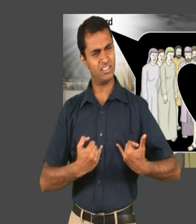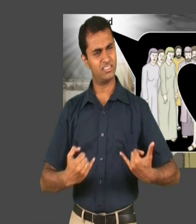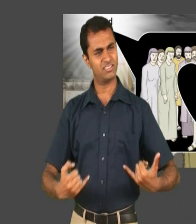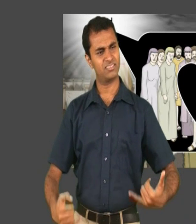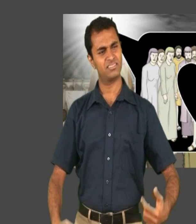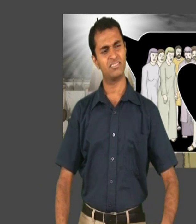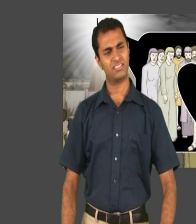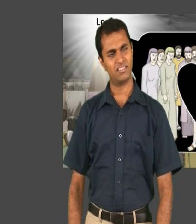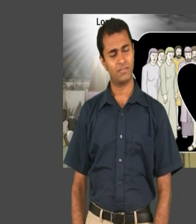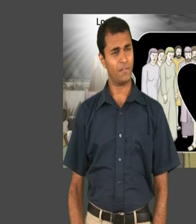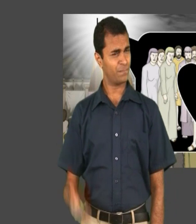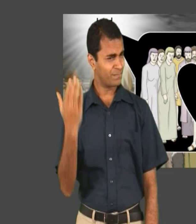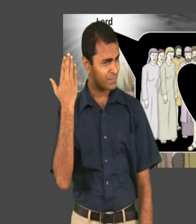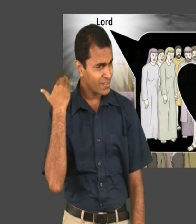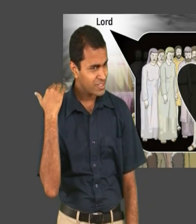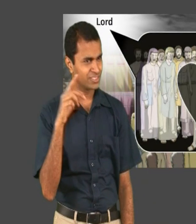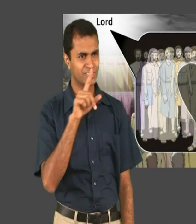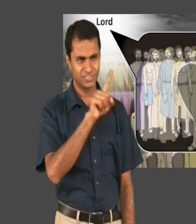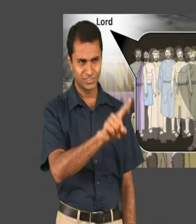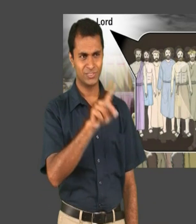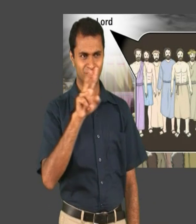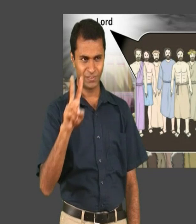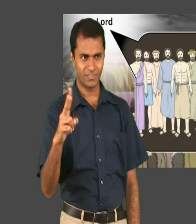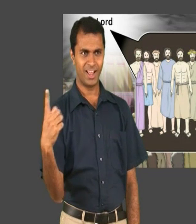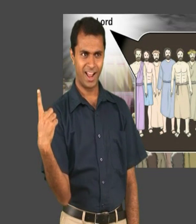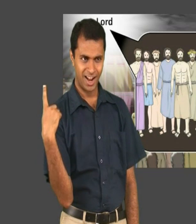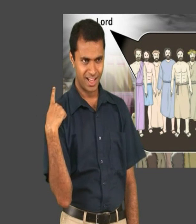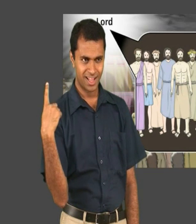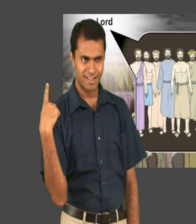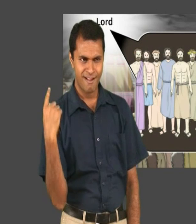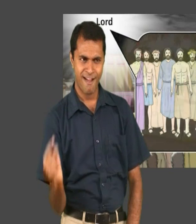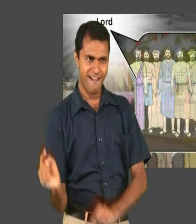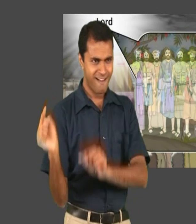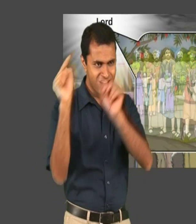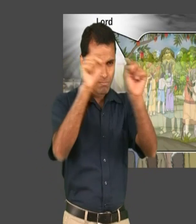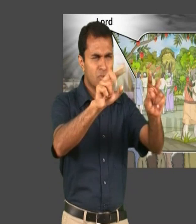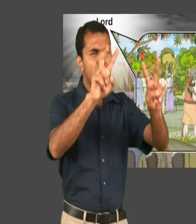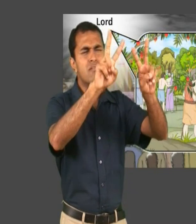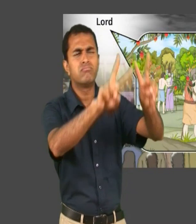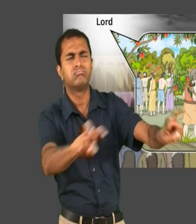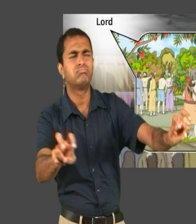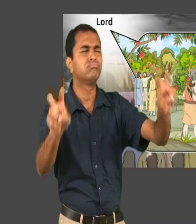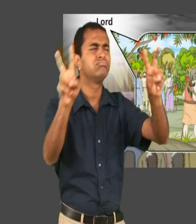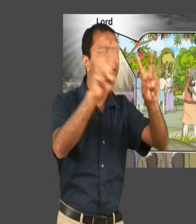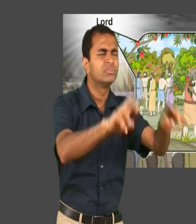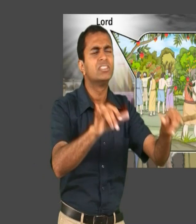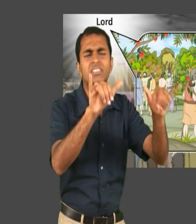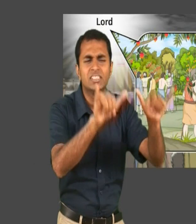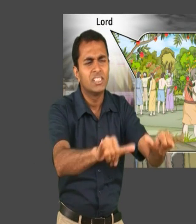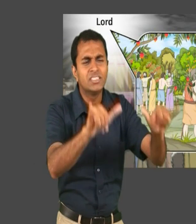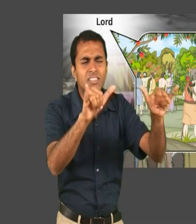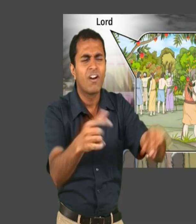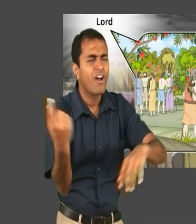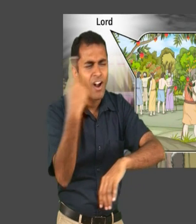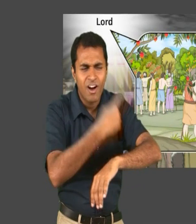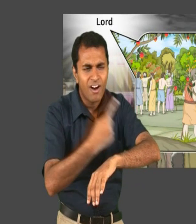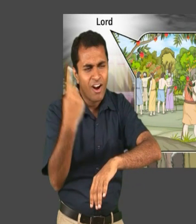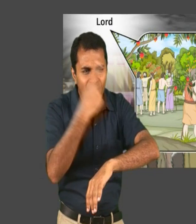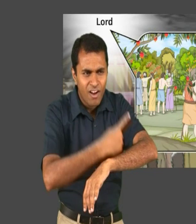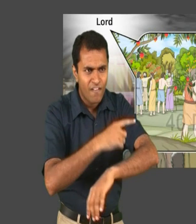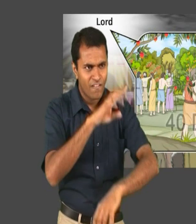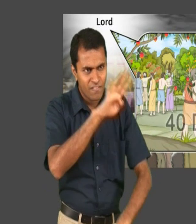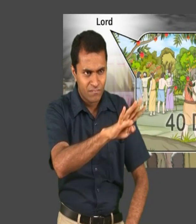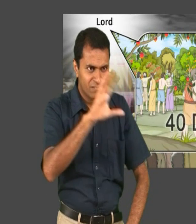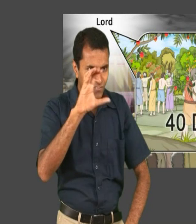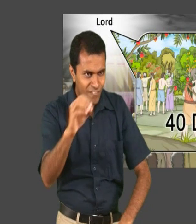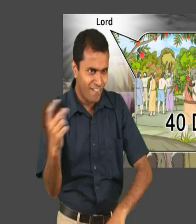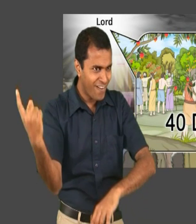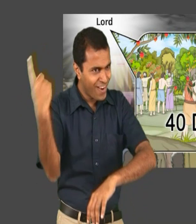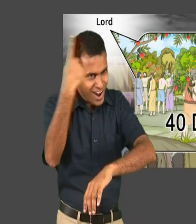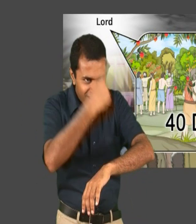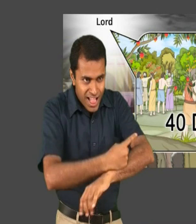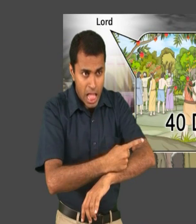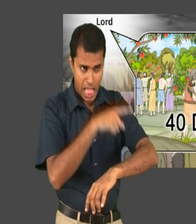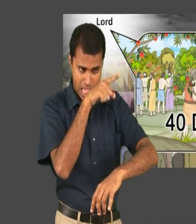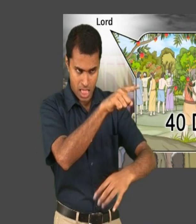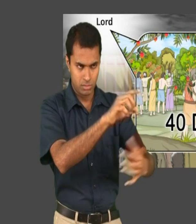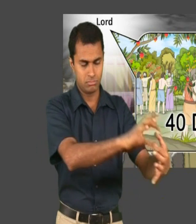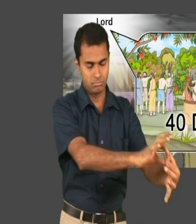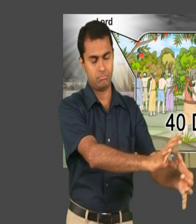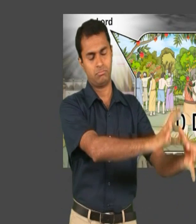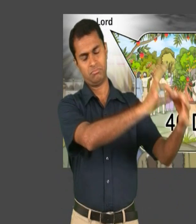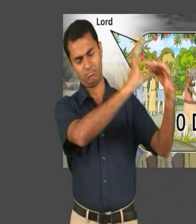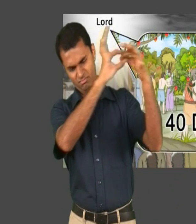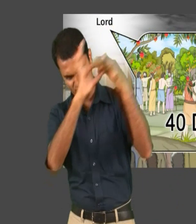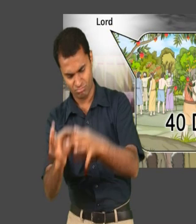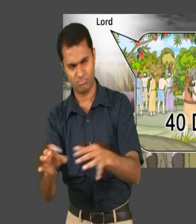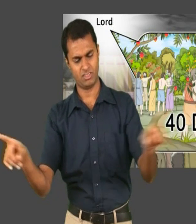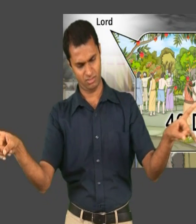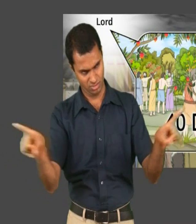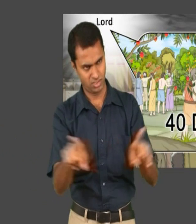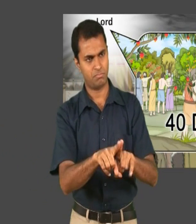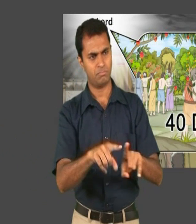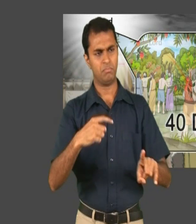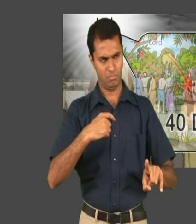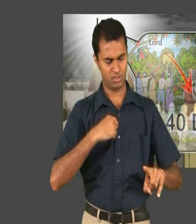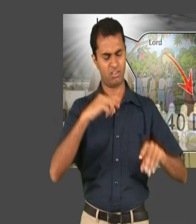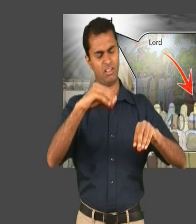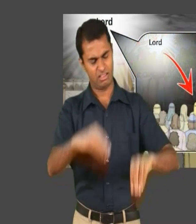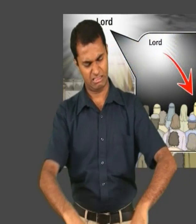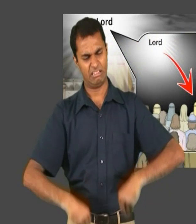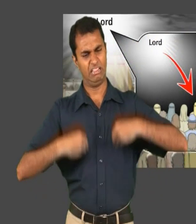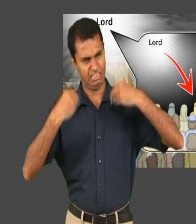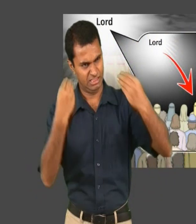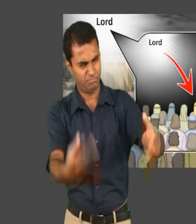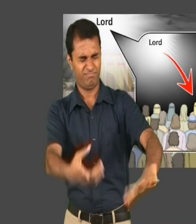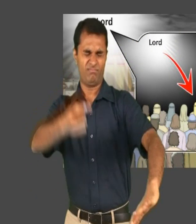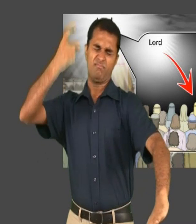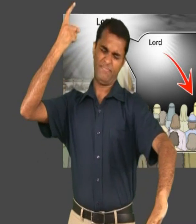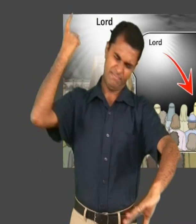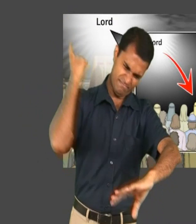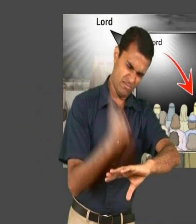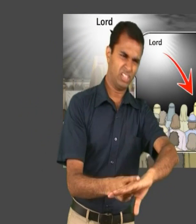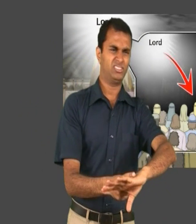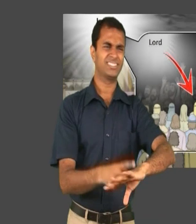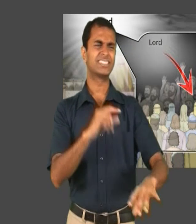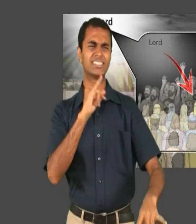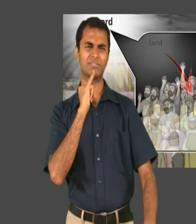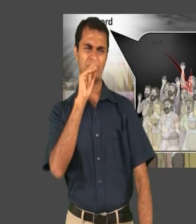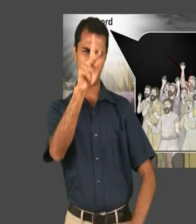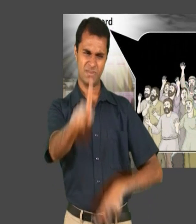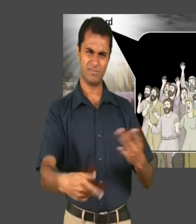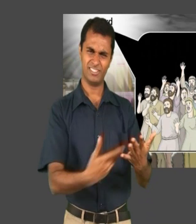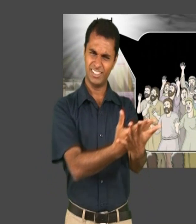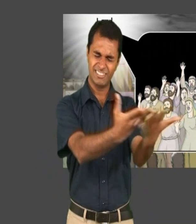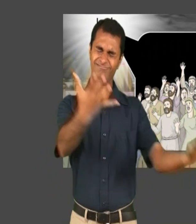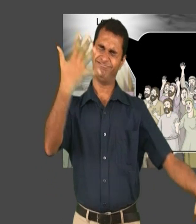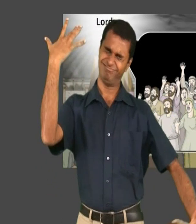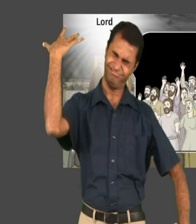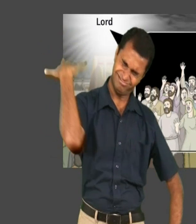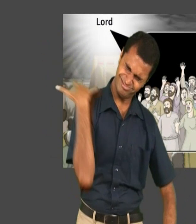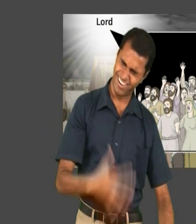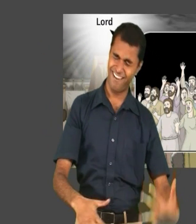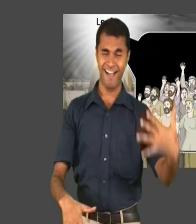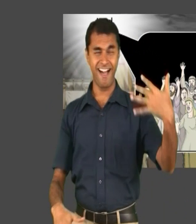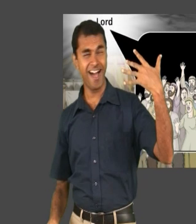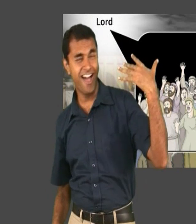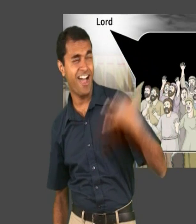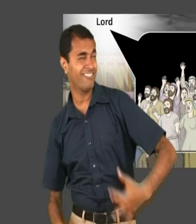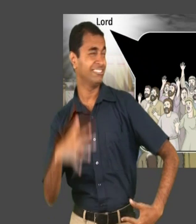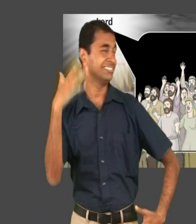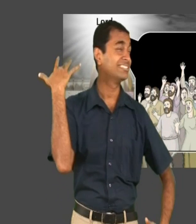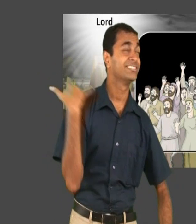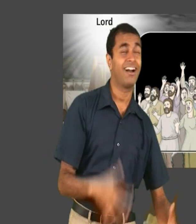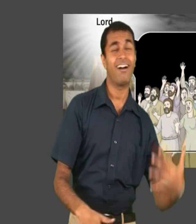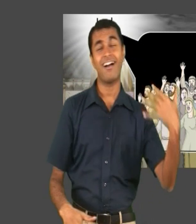In keeping with the forty days you spied out the land, you shall bear your guilt forty years—a year for each day—and you will experience My alienation.